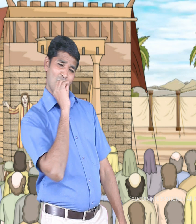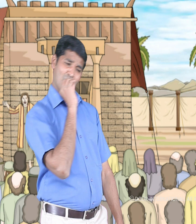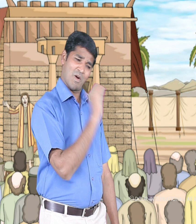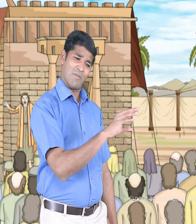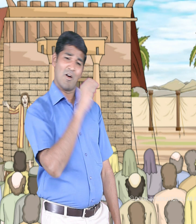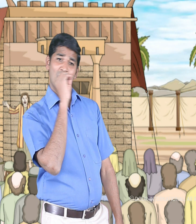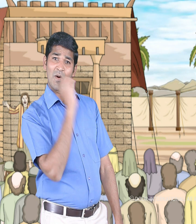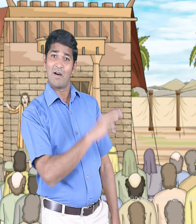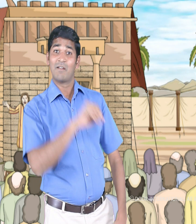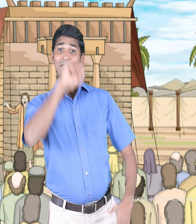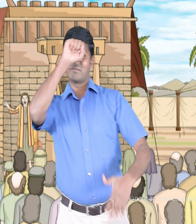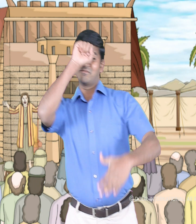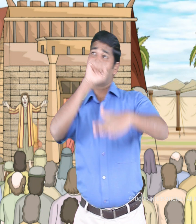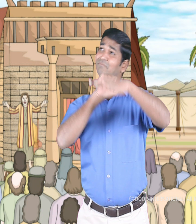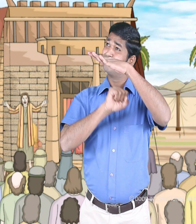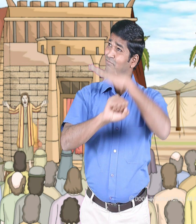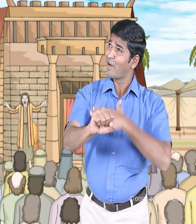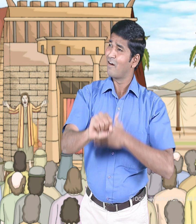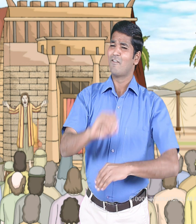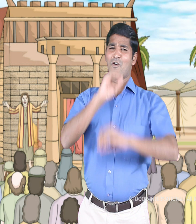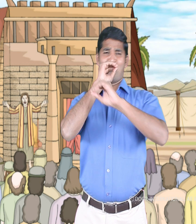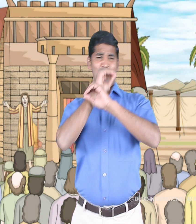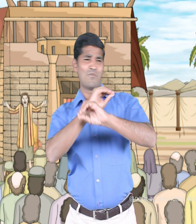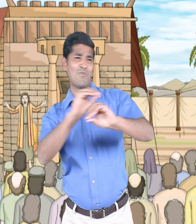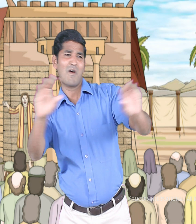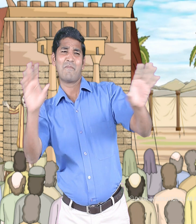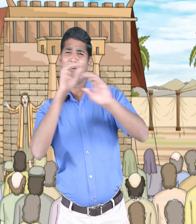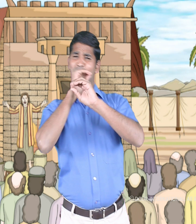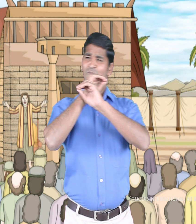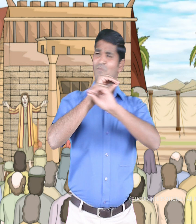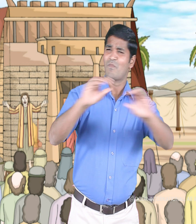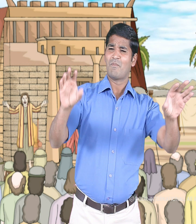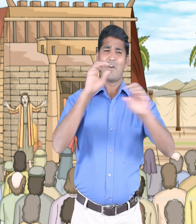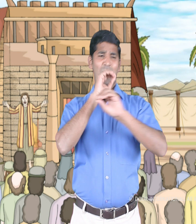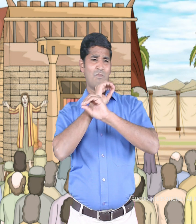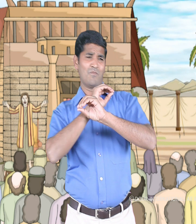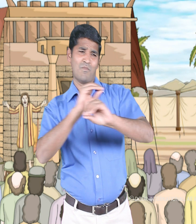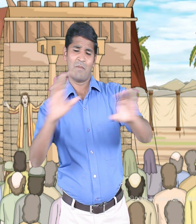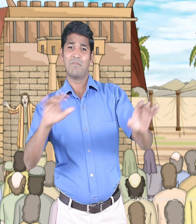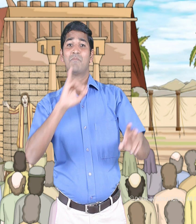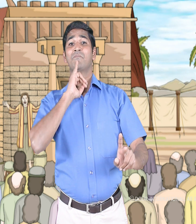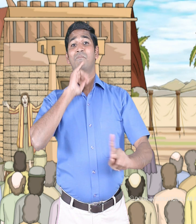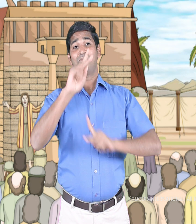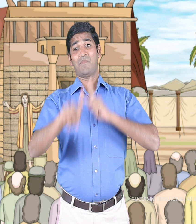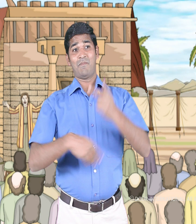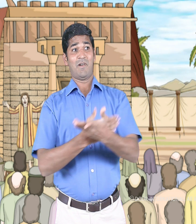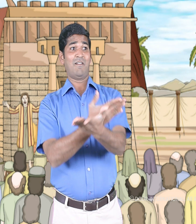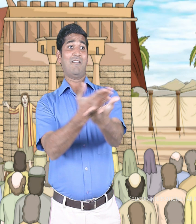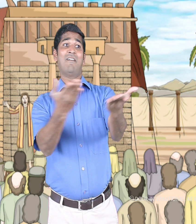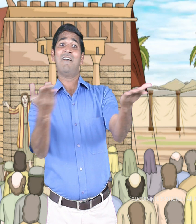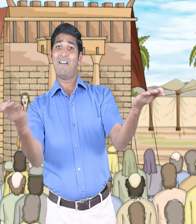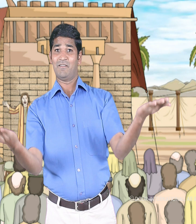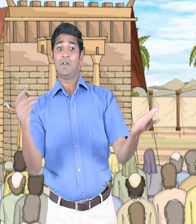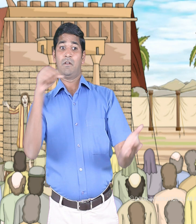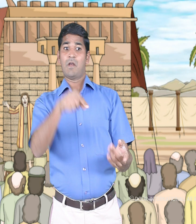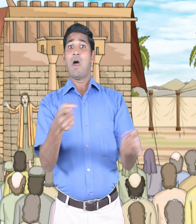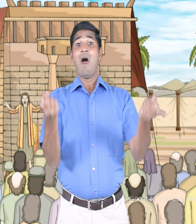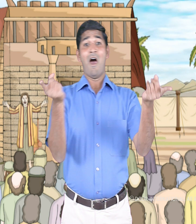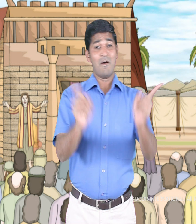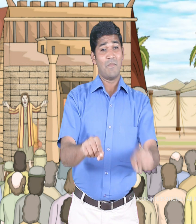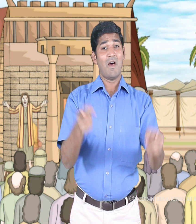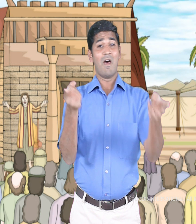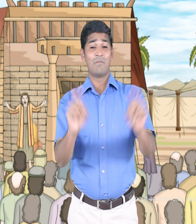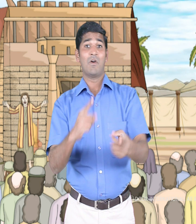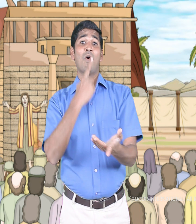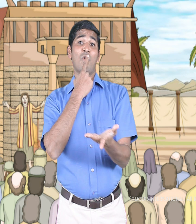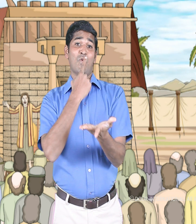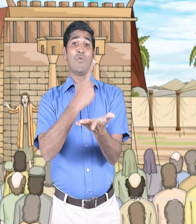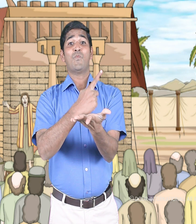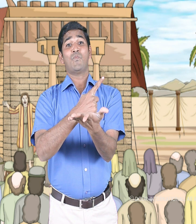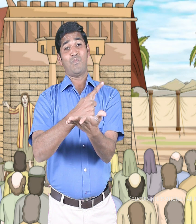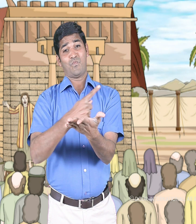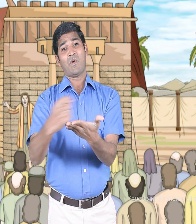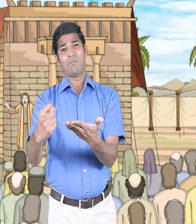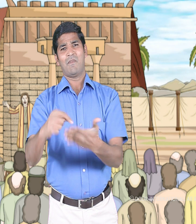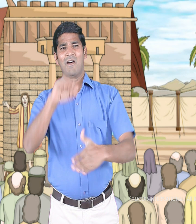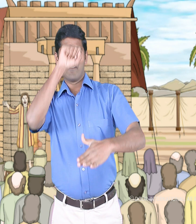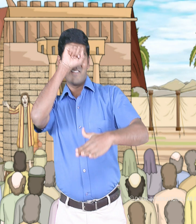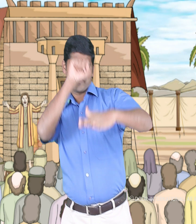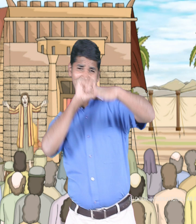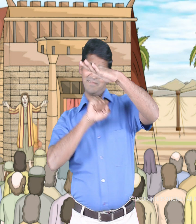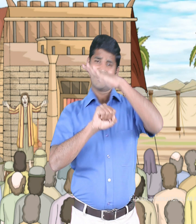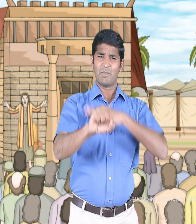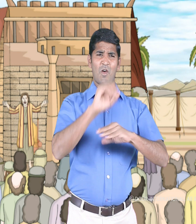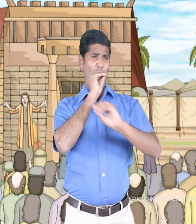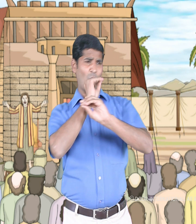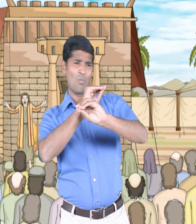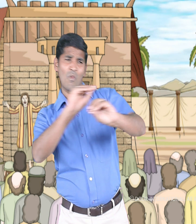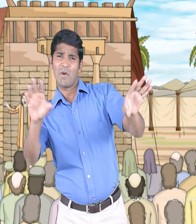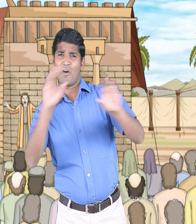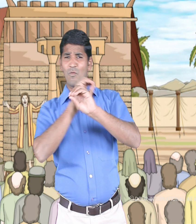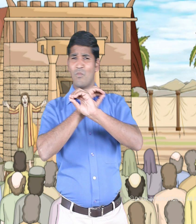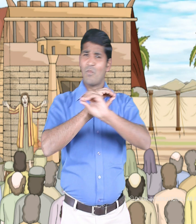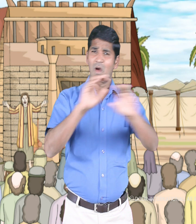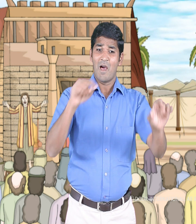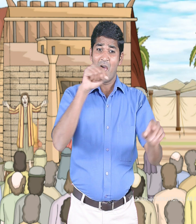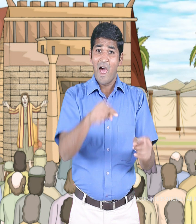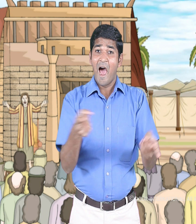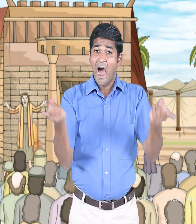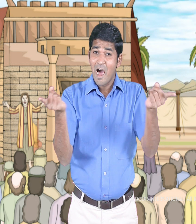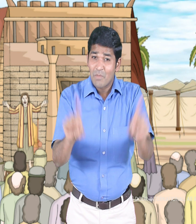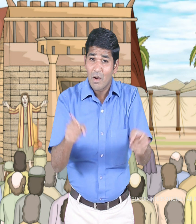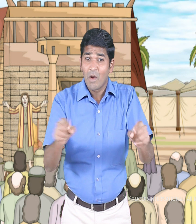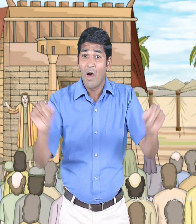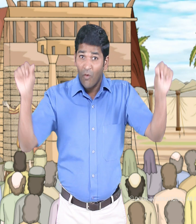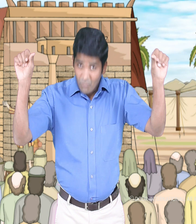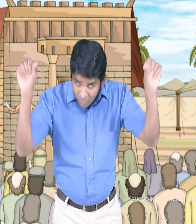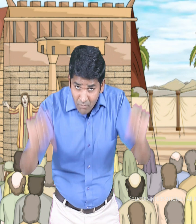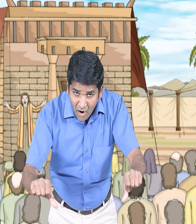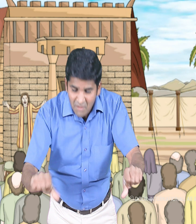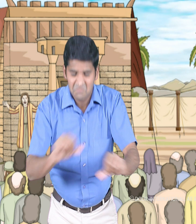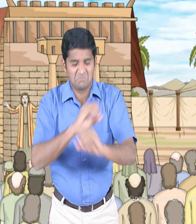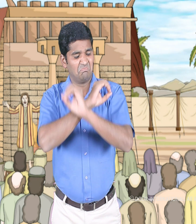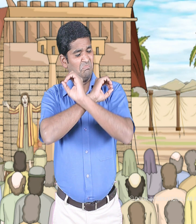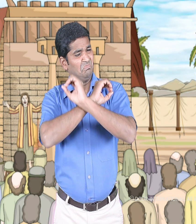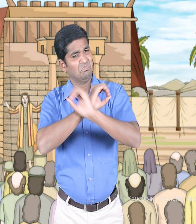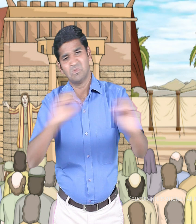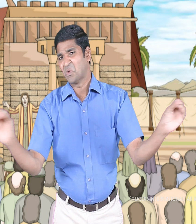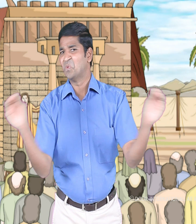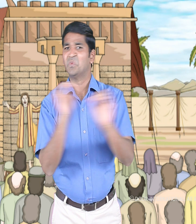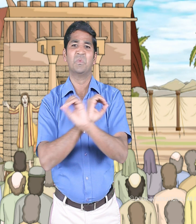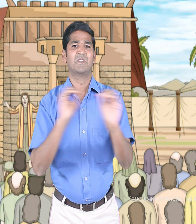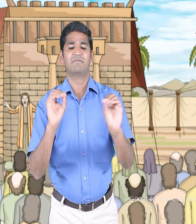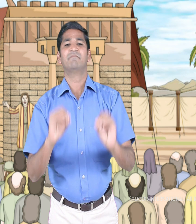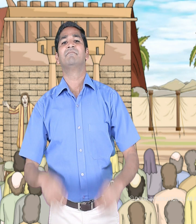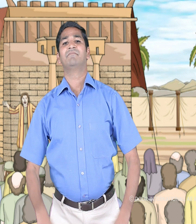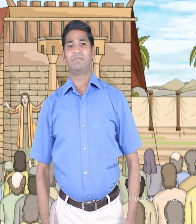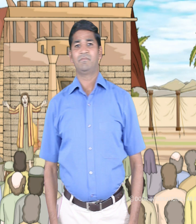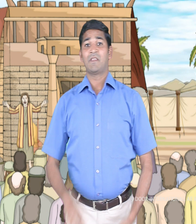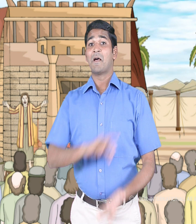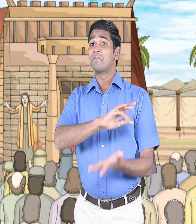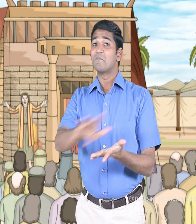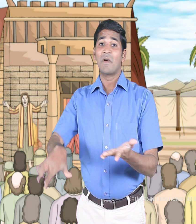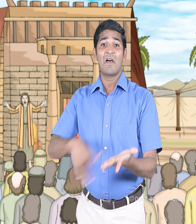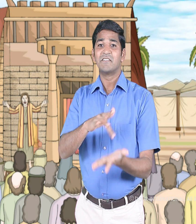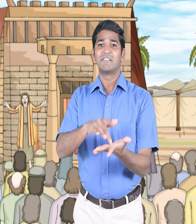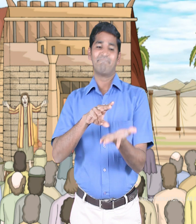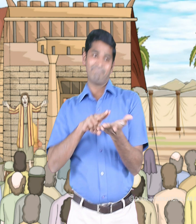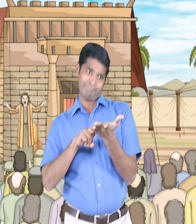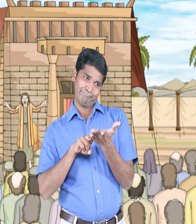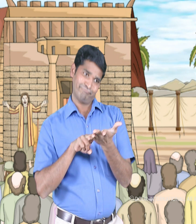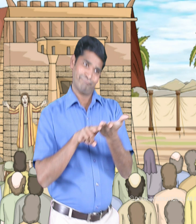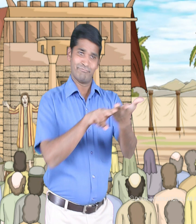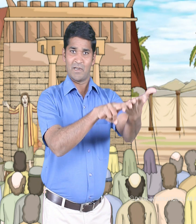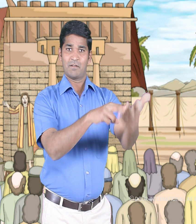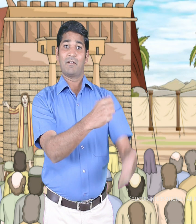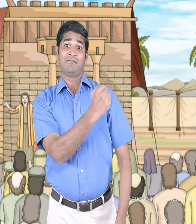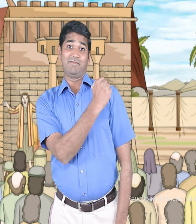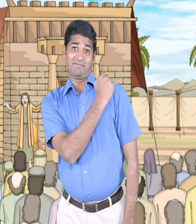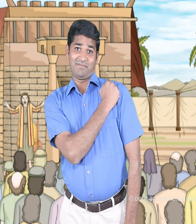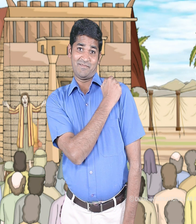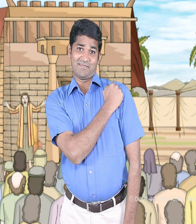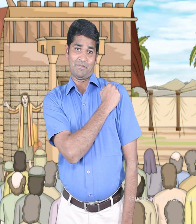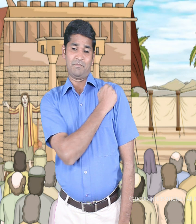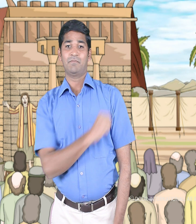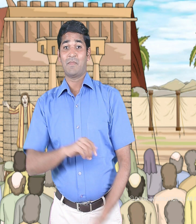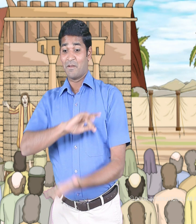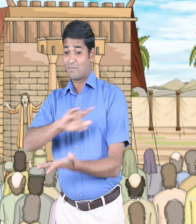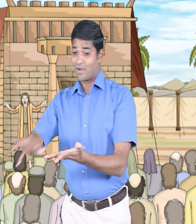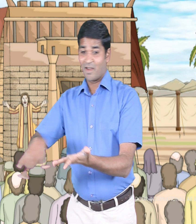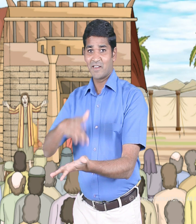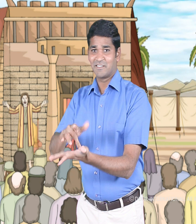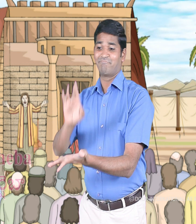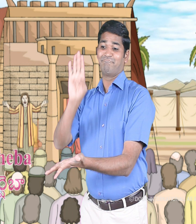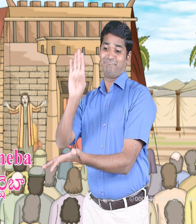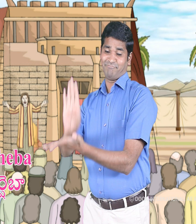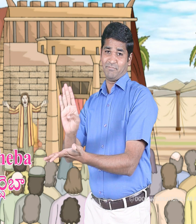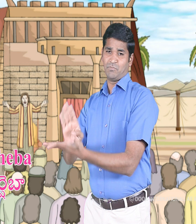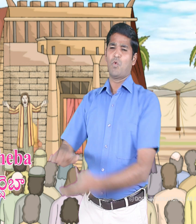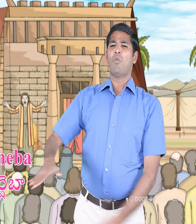So all Israel from Dan to Beersheba knew that Samuel was confirmed as a prophet of the LORD.